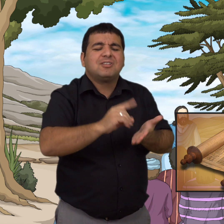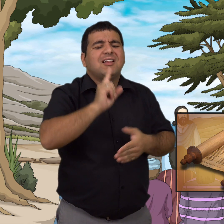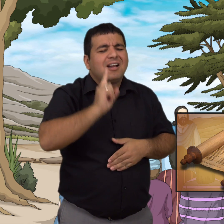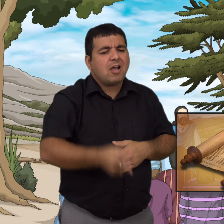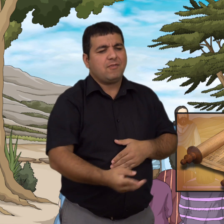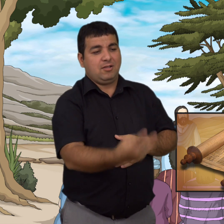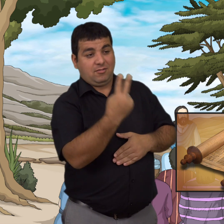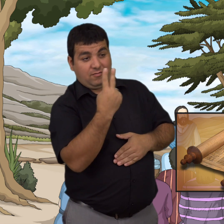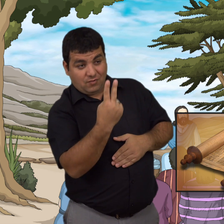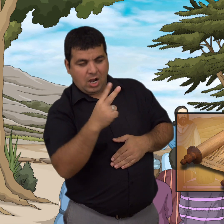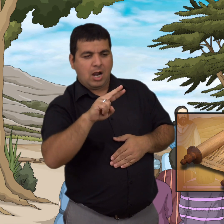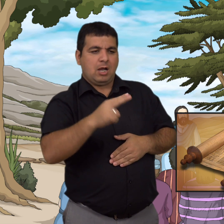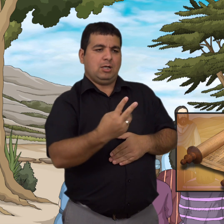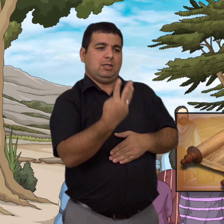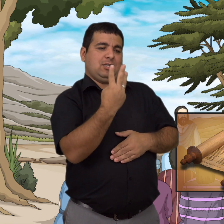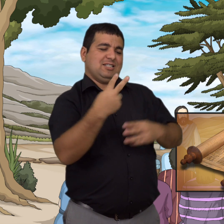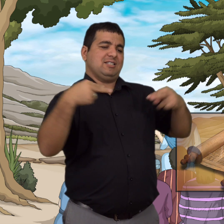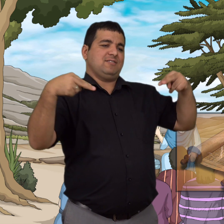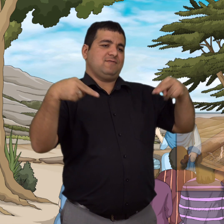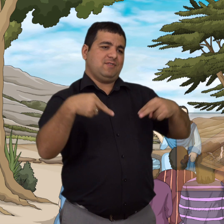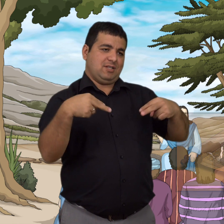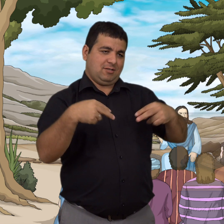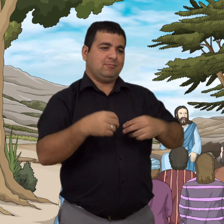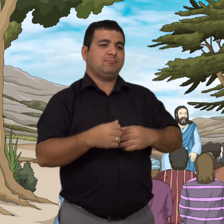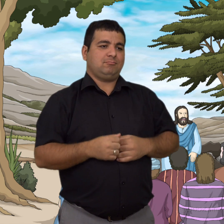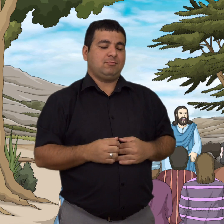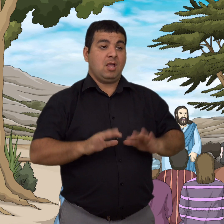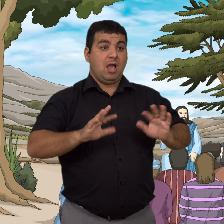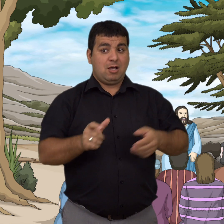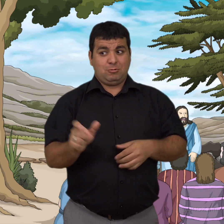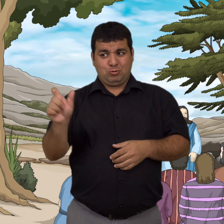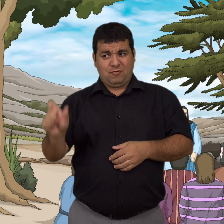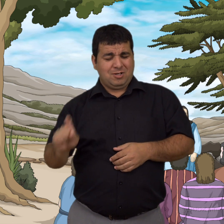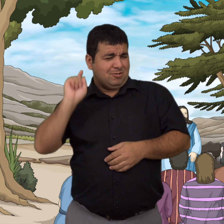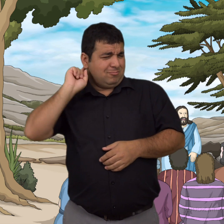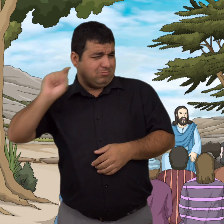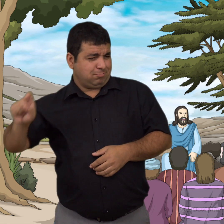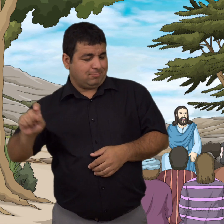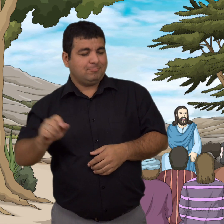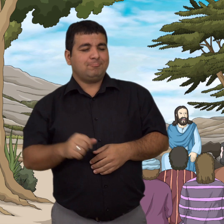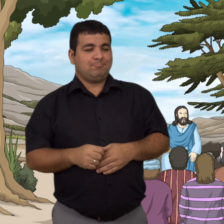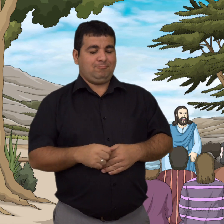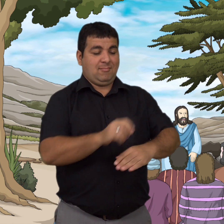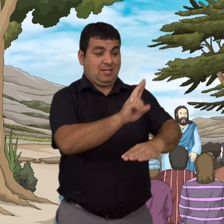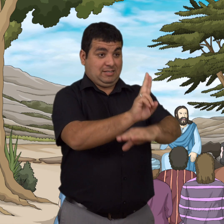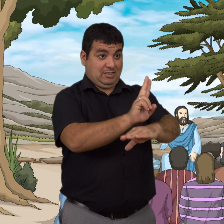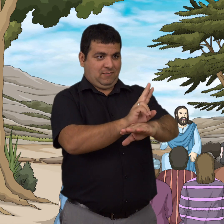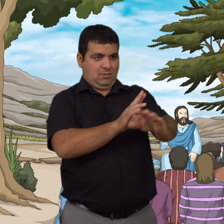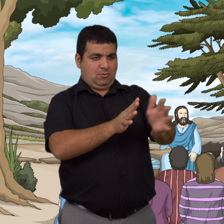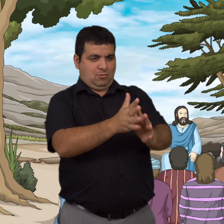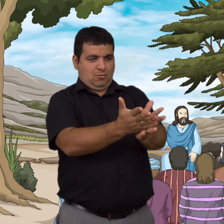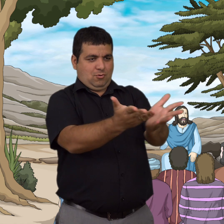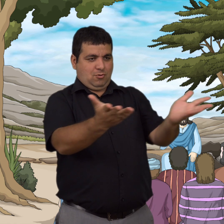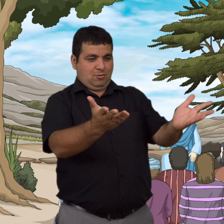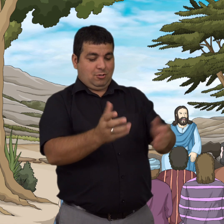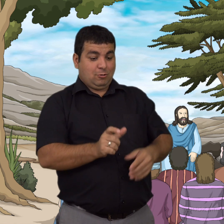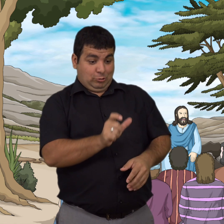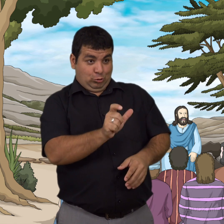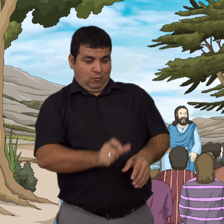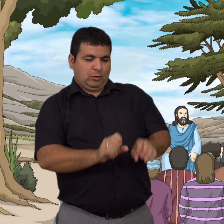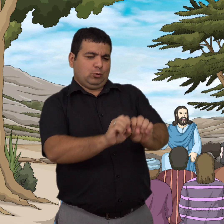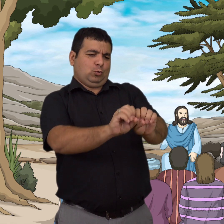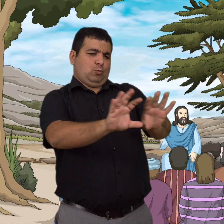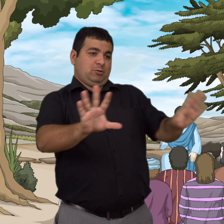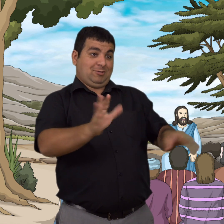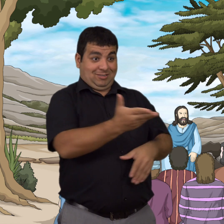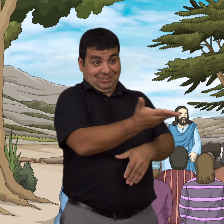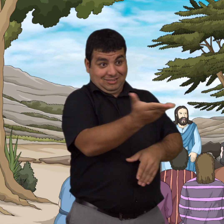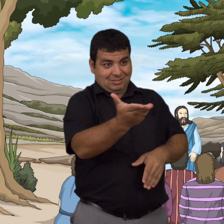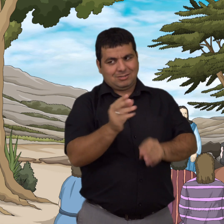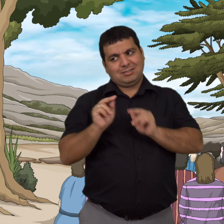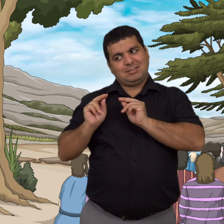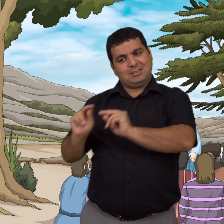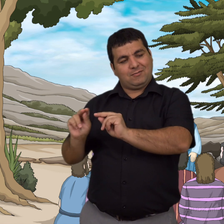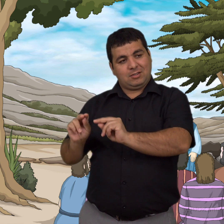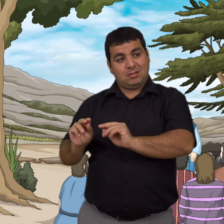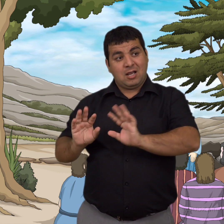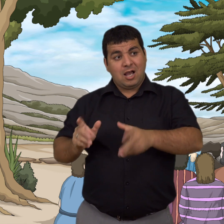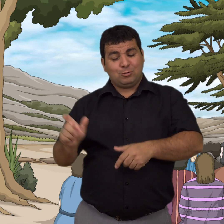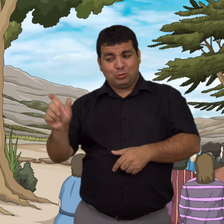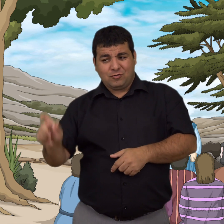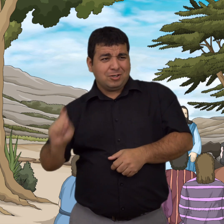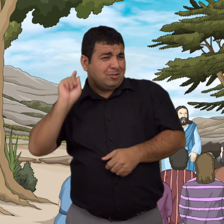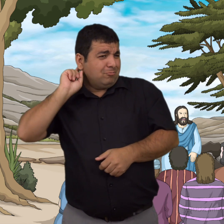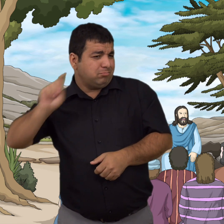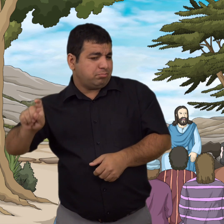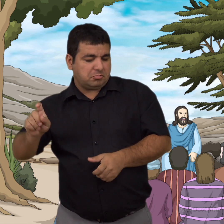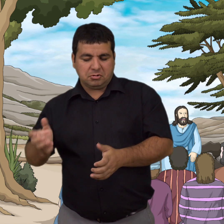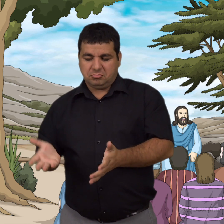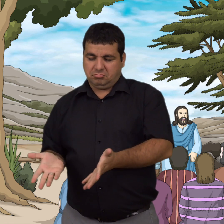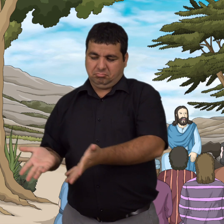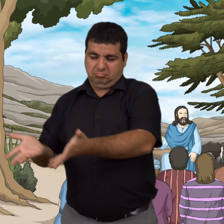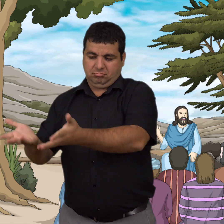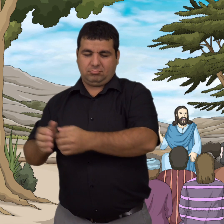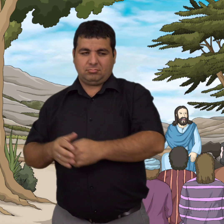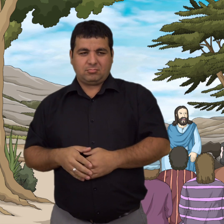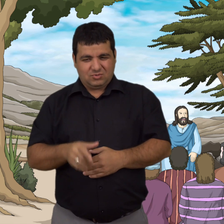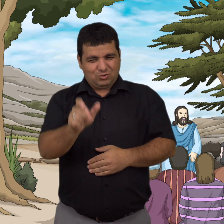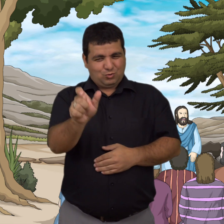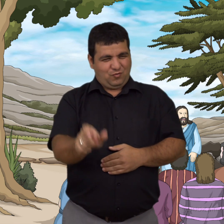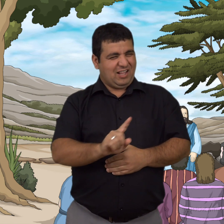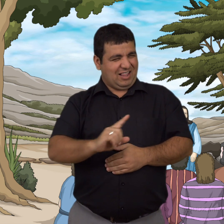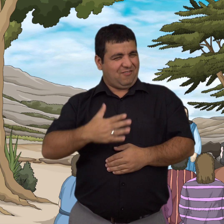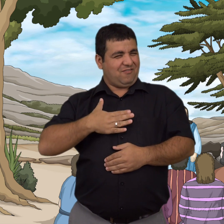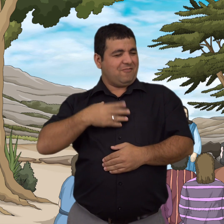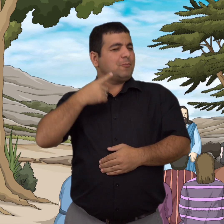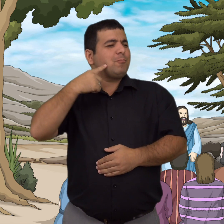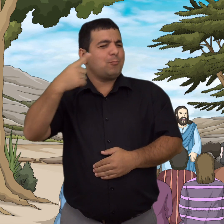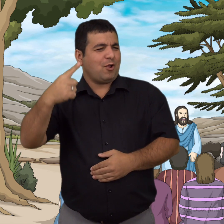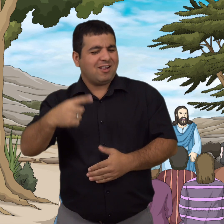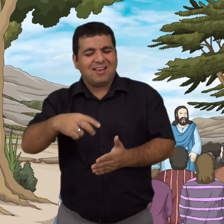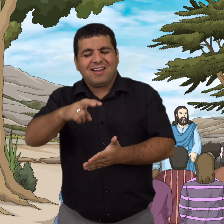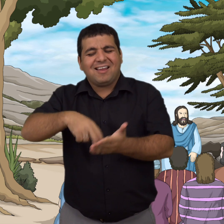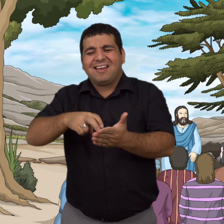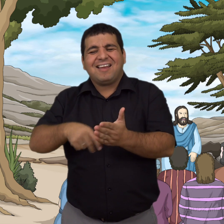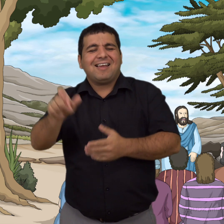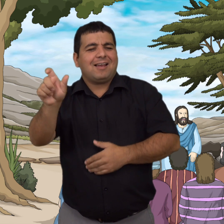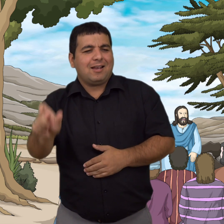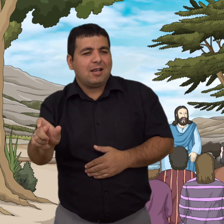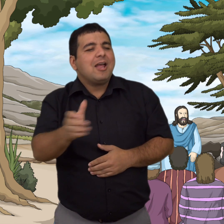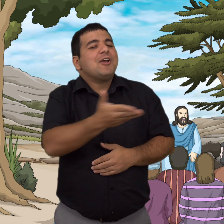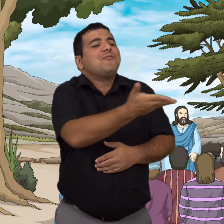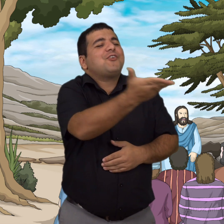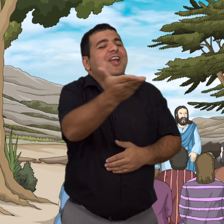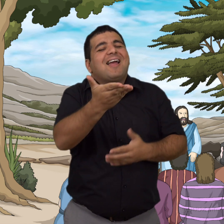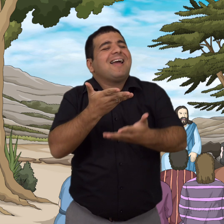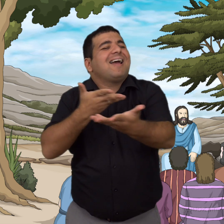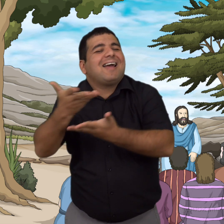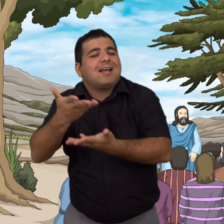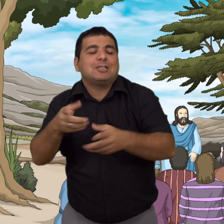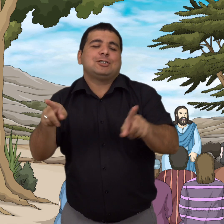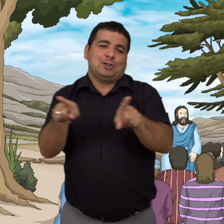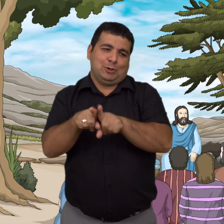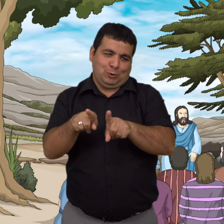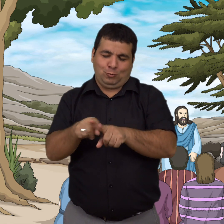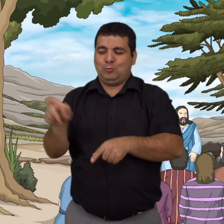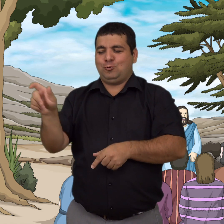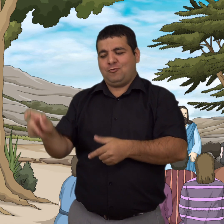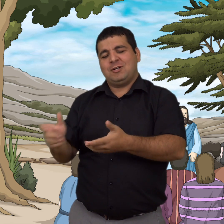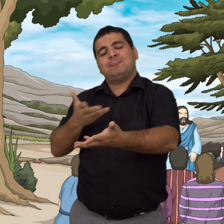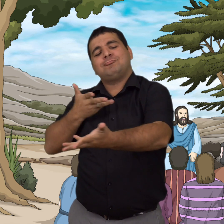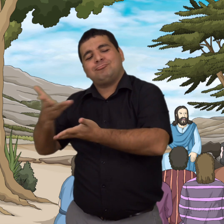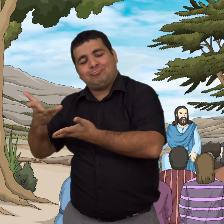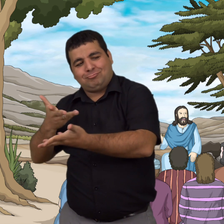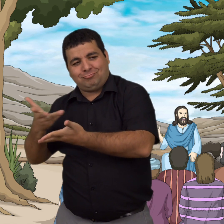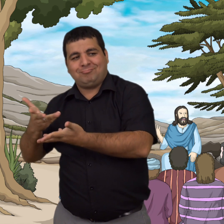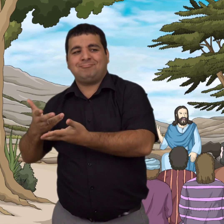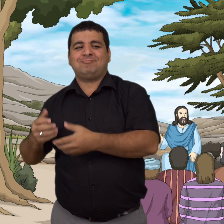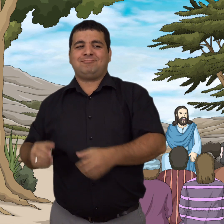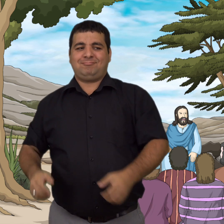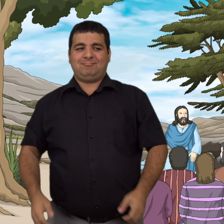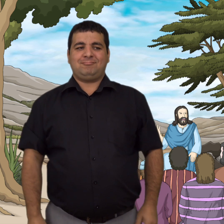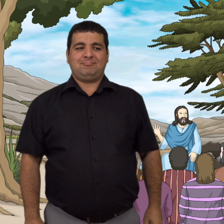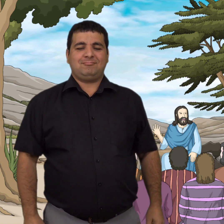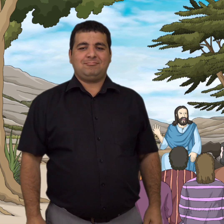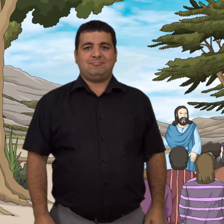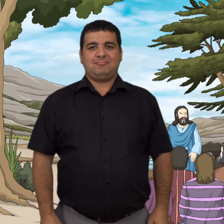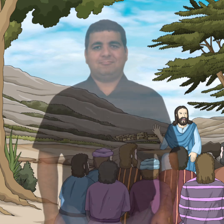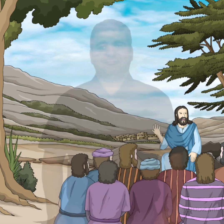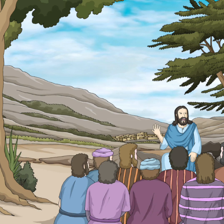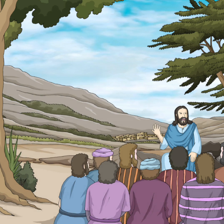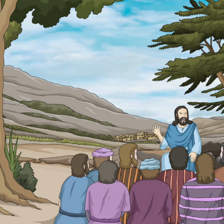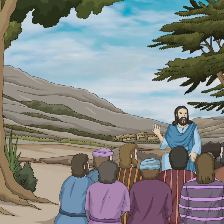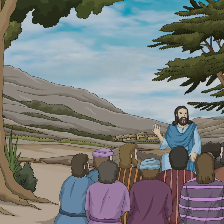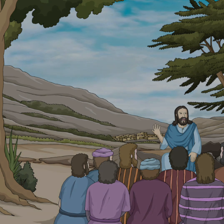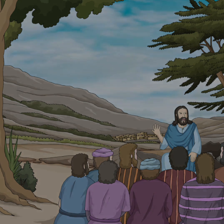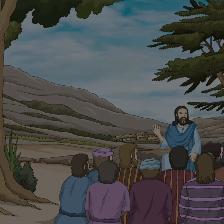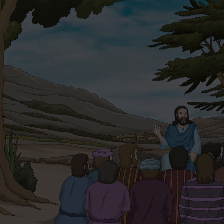If he refuses to listen to them, tell it to the church. And if he refuses to listen even to the church, regard him as you would a pagan or a tax collector.